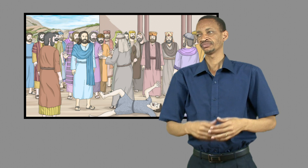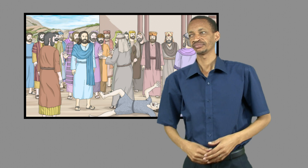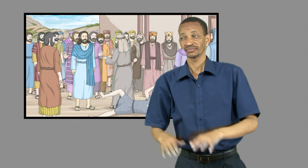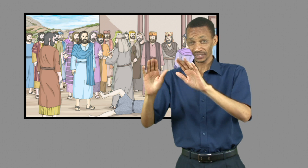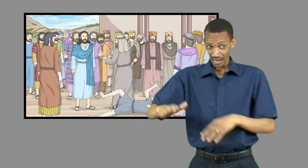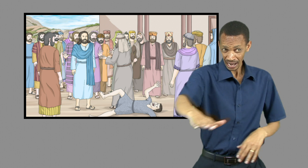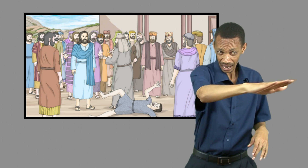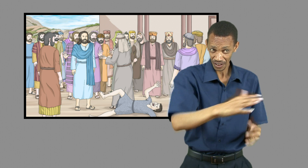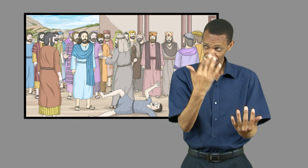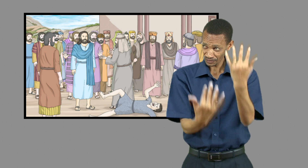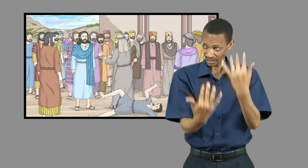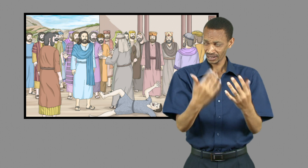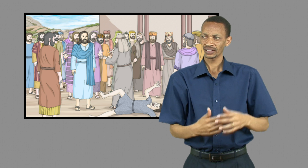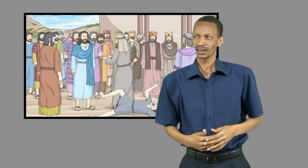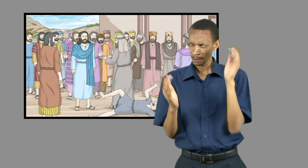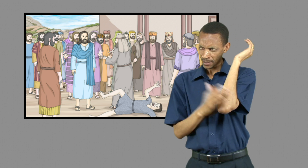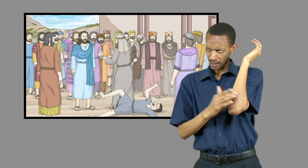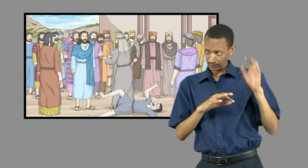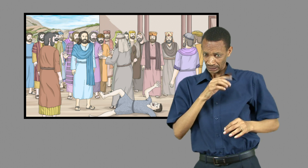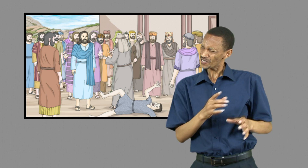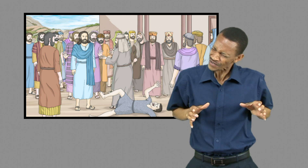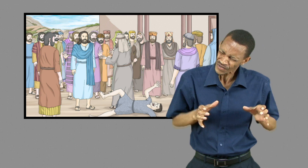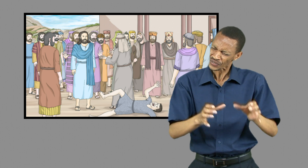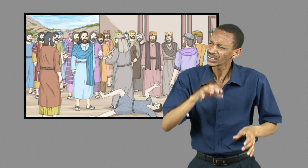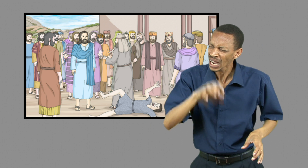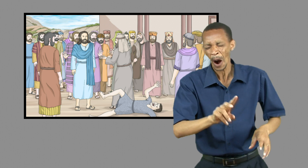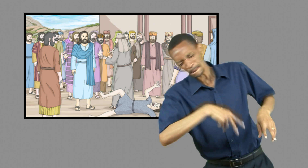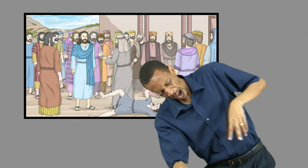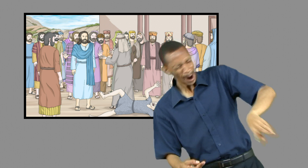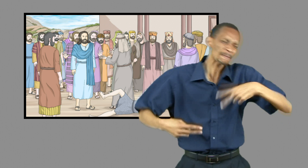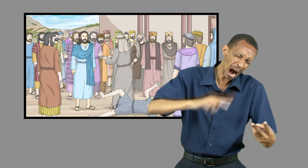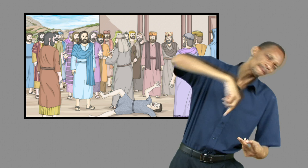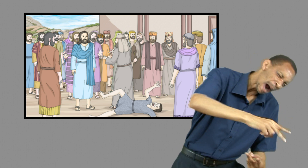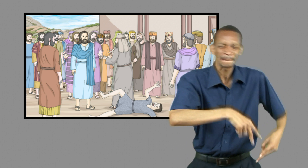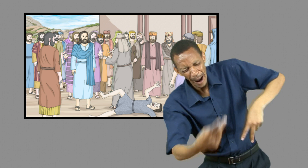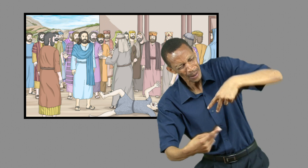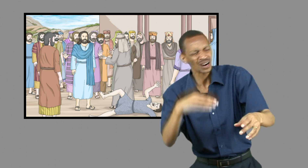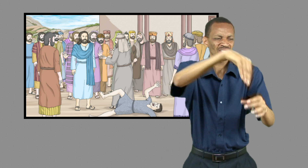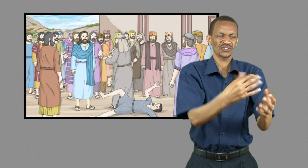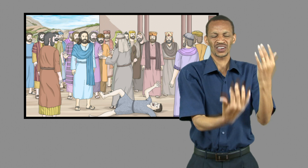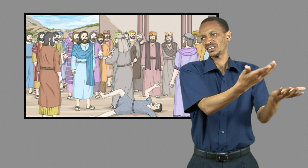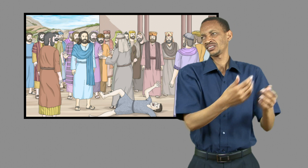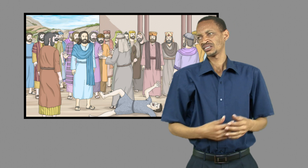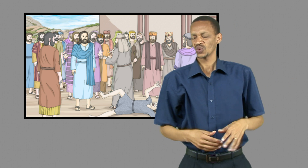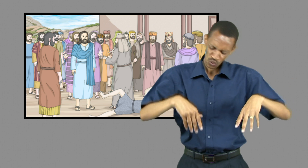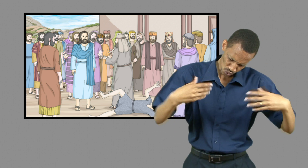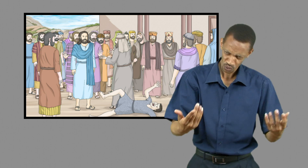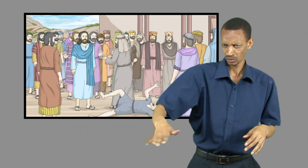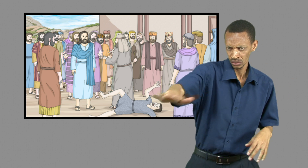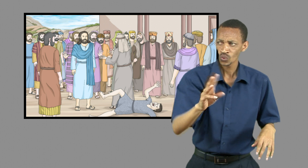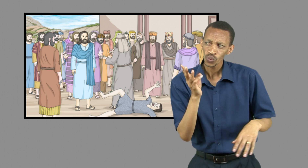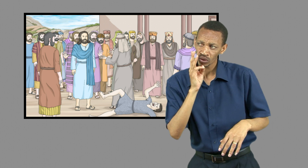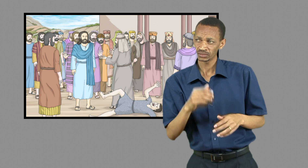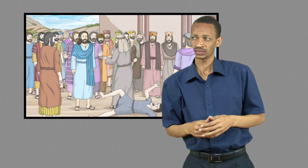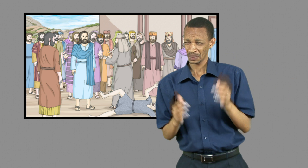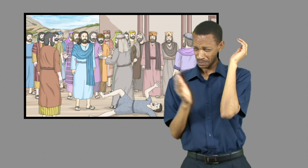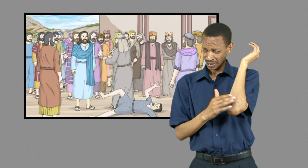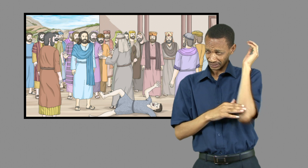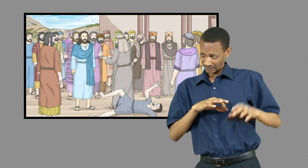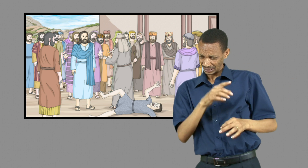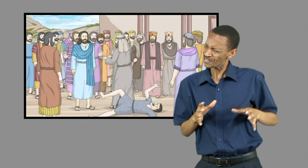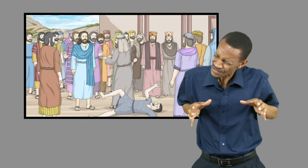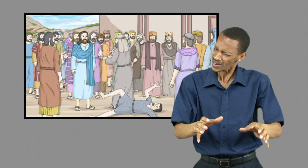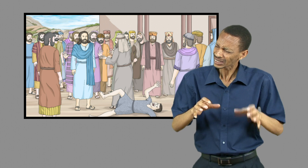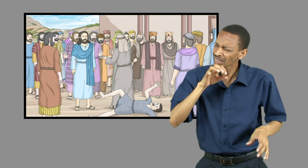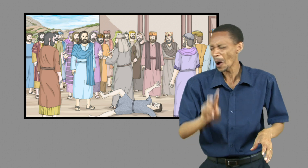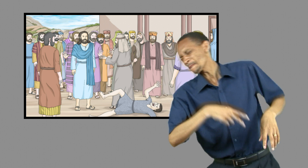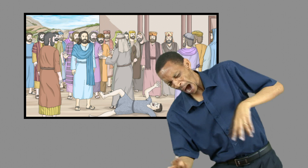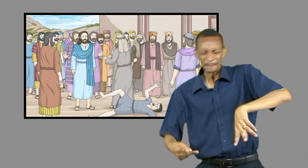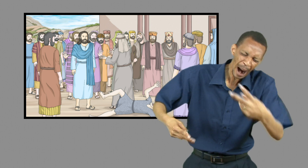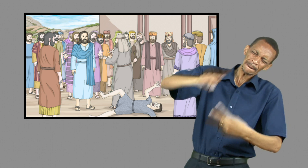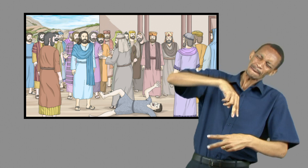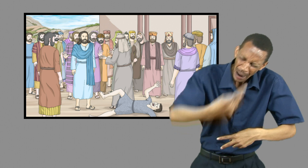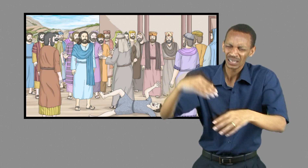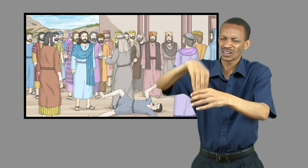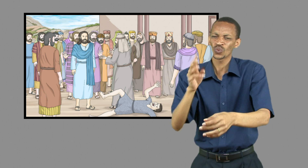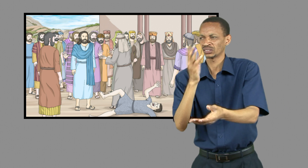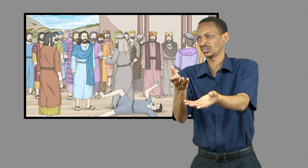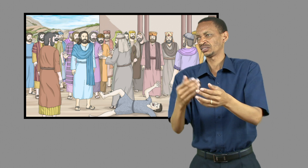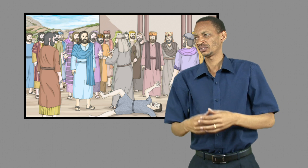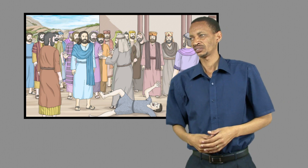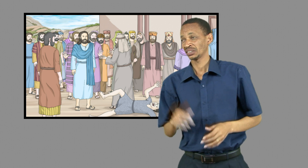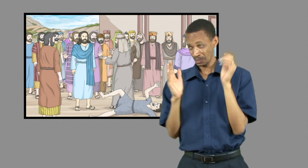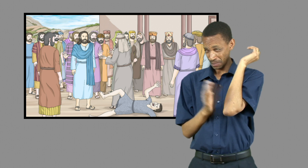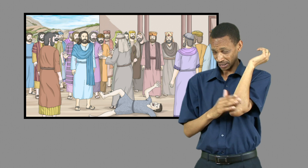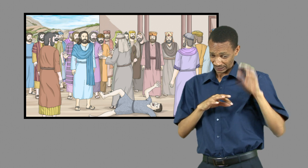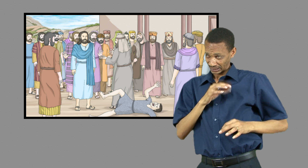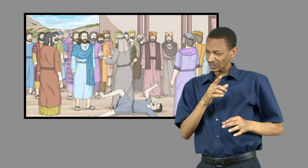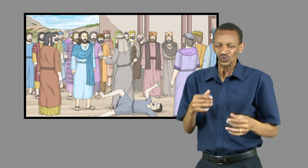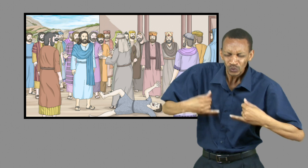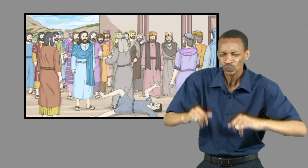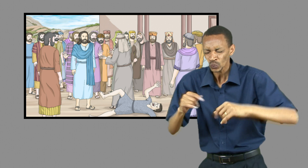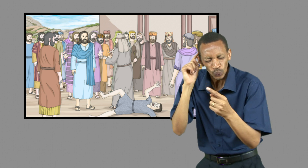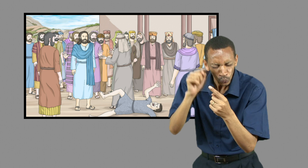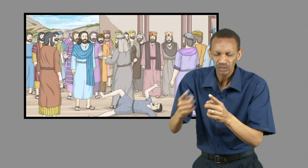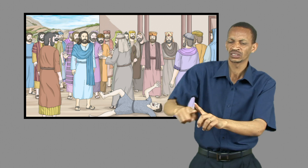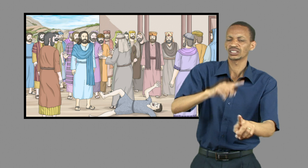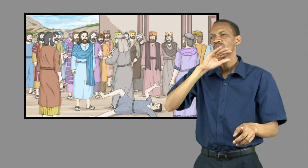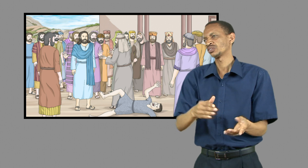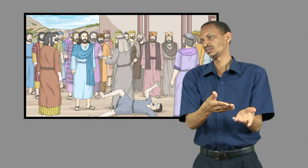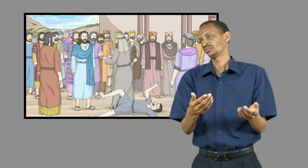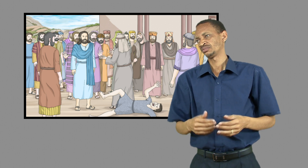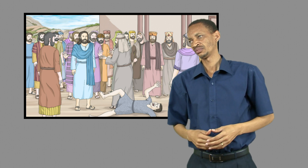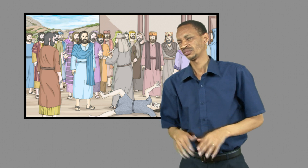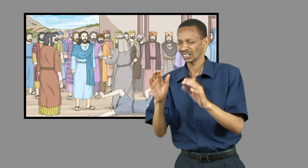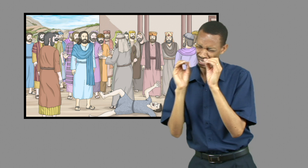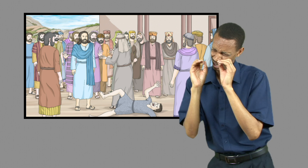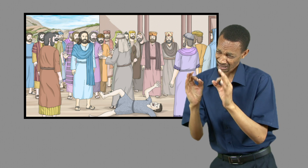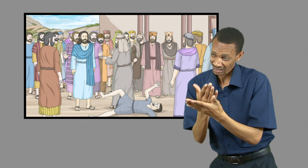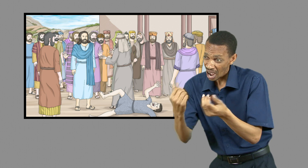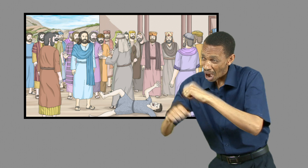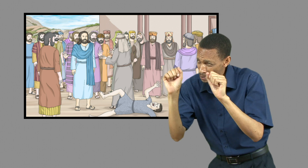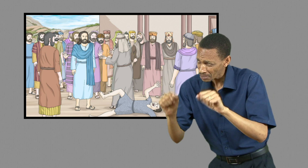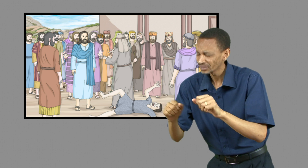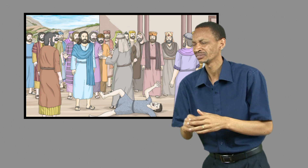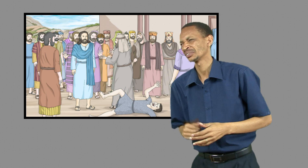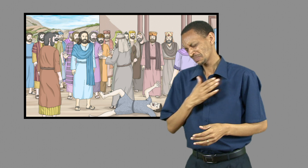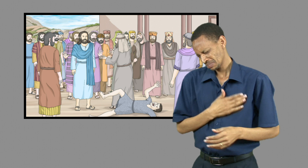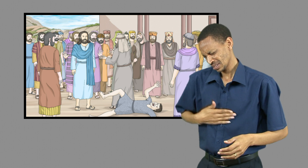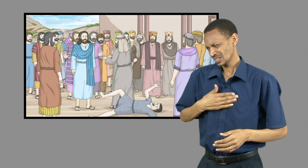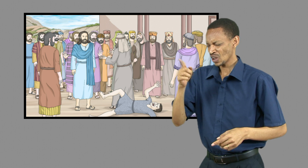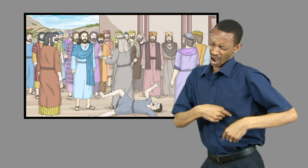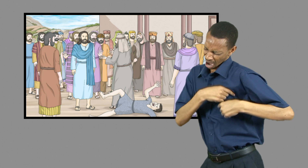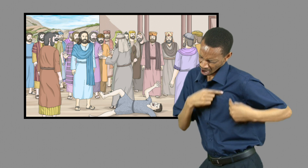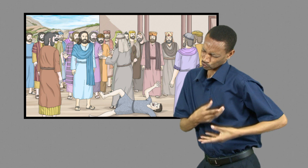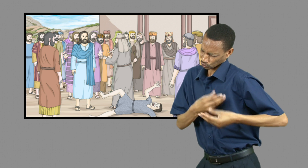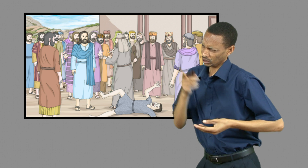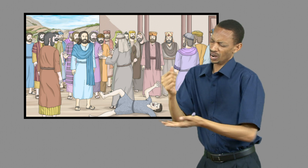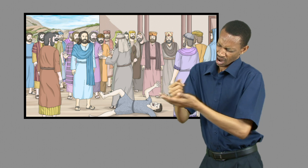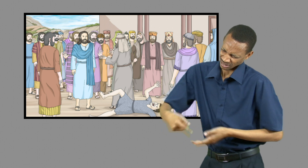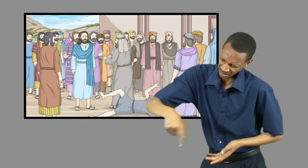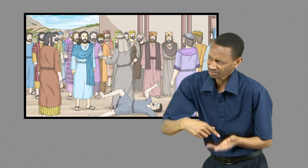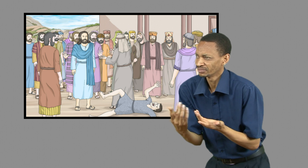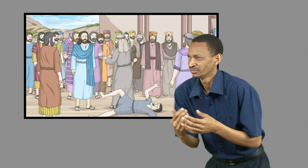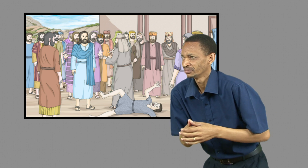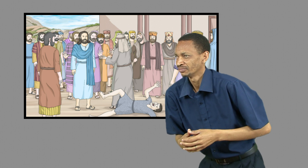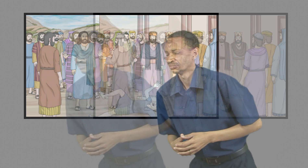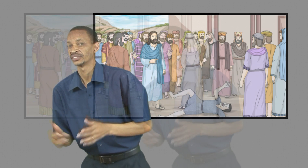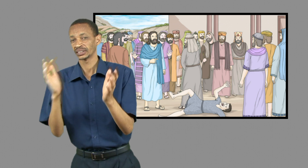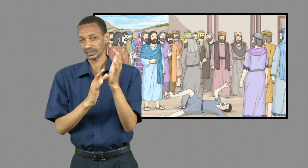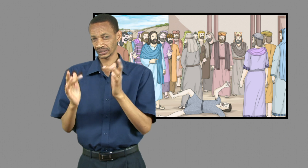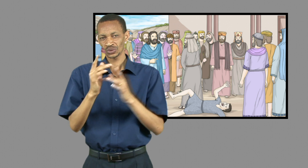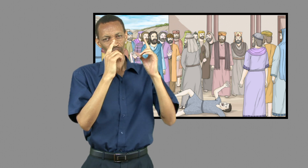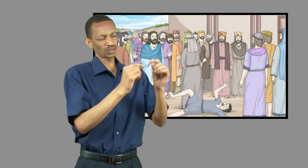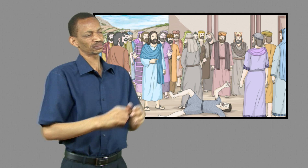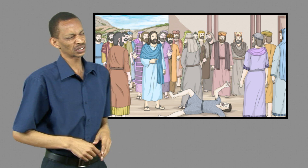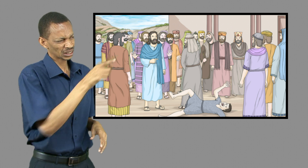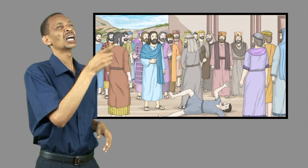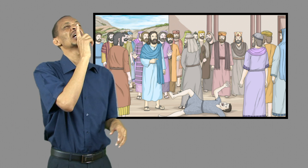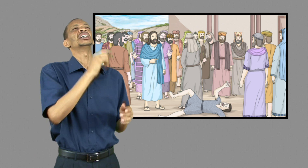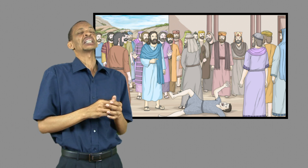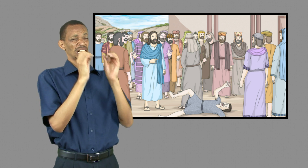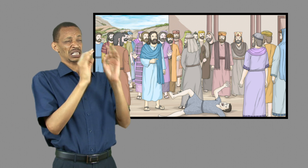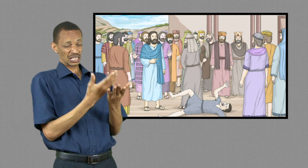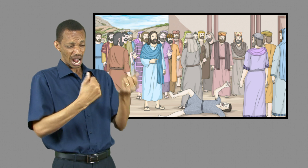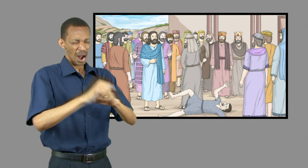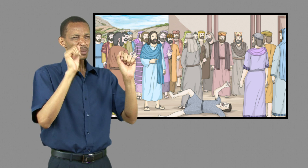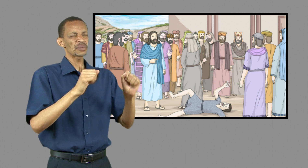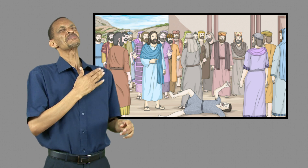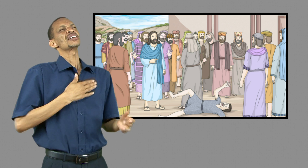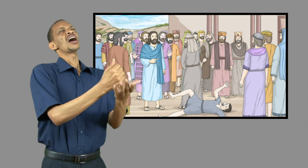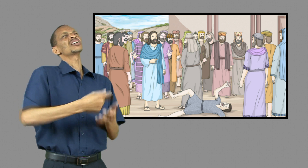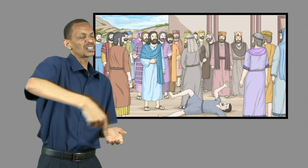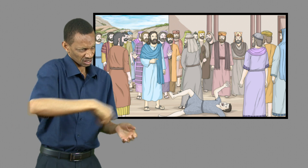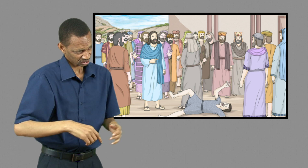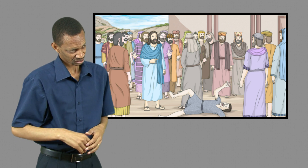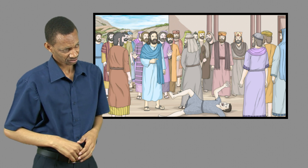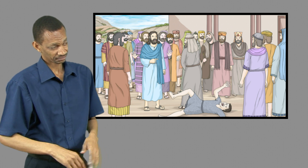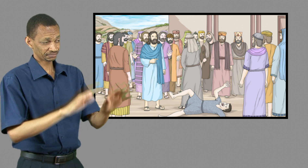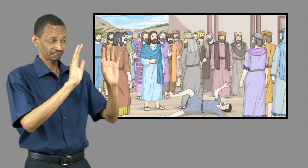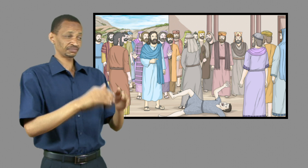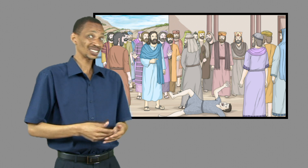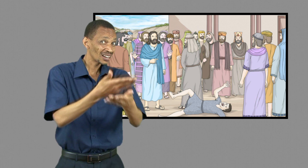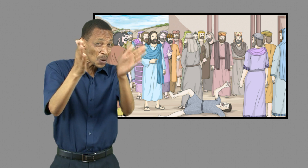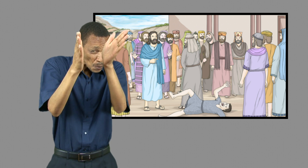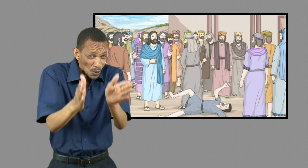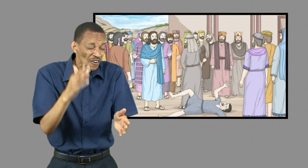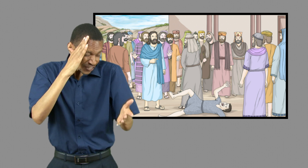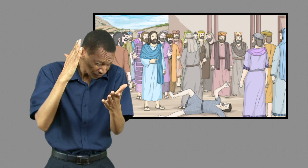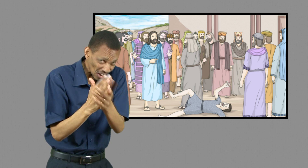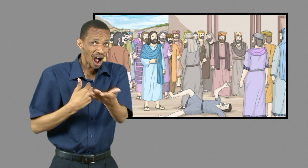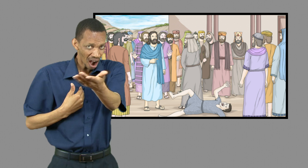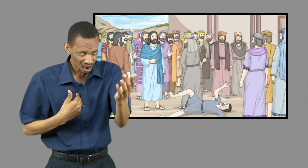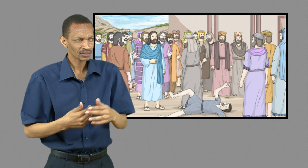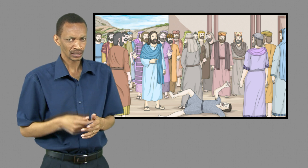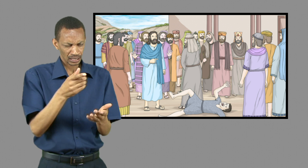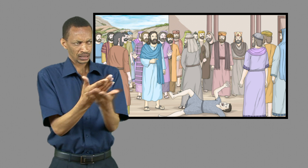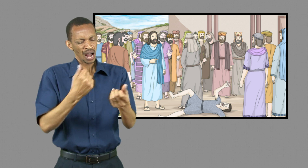“From childhood,” he said. “It often throws him into the fire or into the water, trying to kill him. But if You can do anything, have compassion on us and help us.” “If You can?” echoed Jesus.